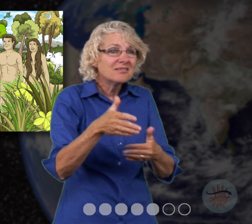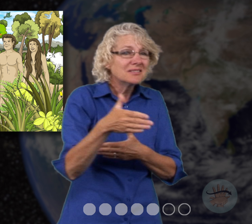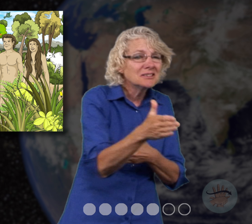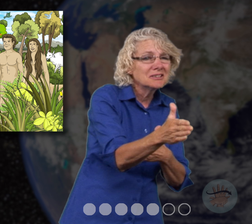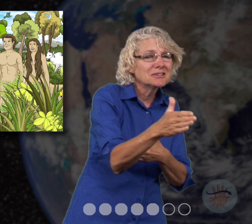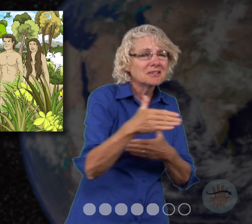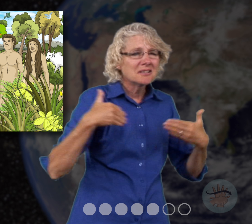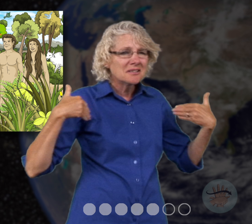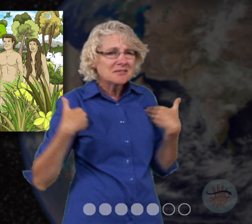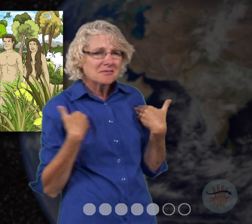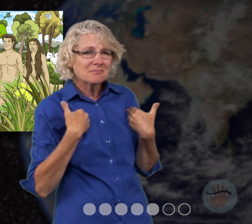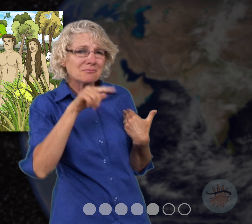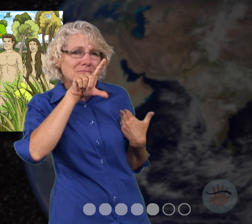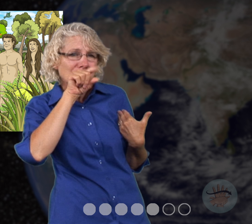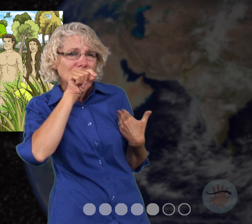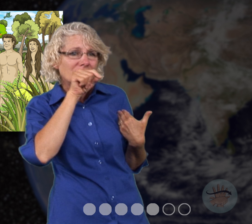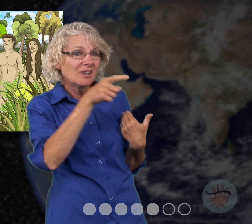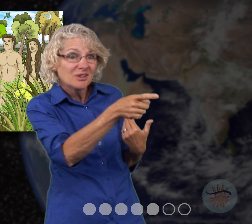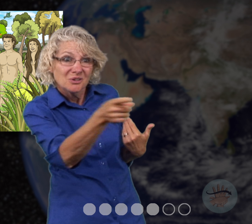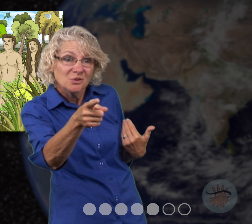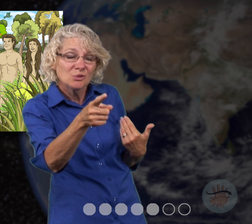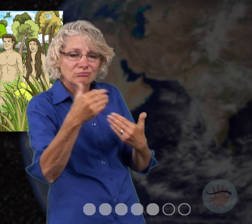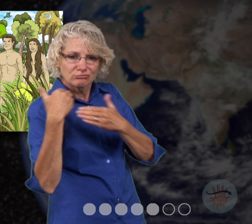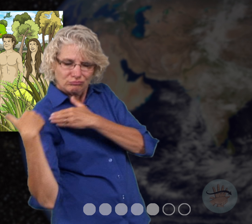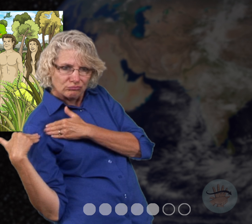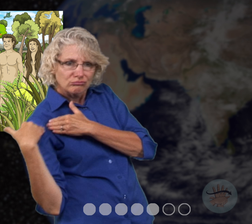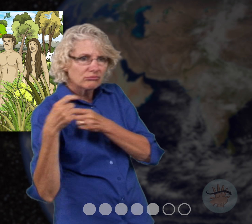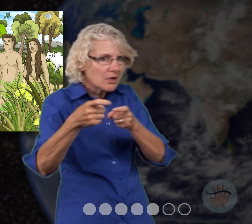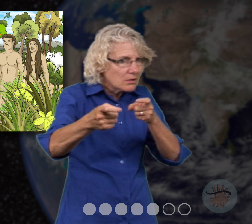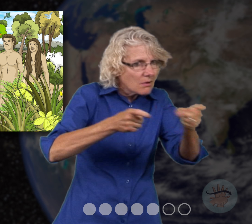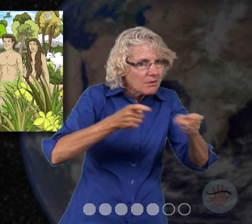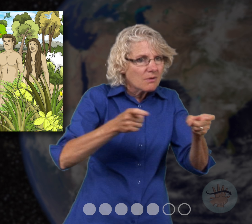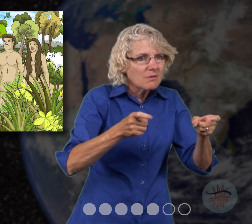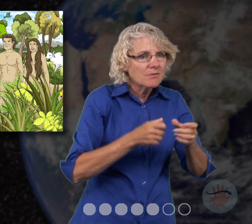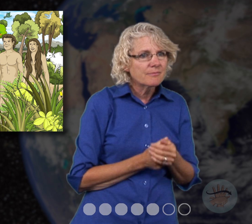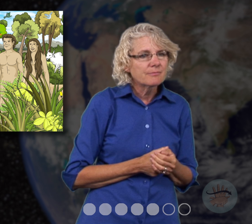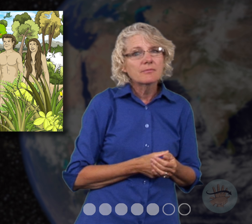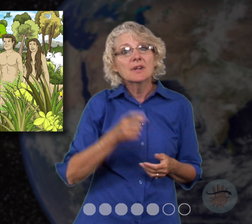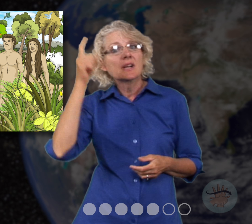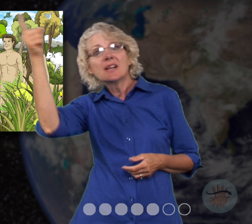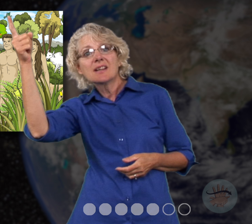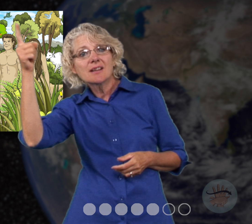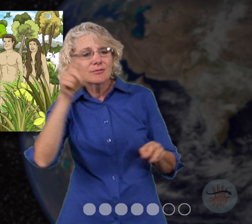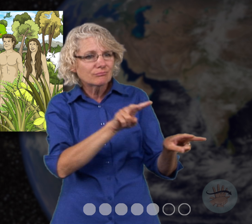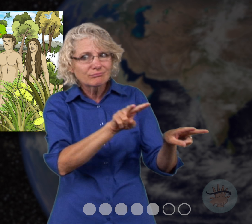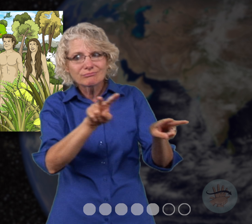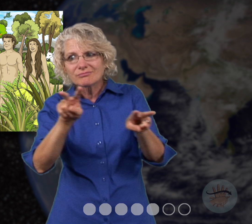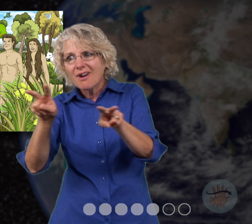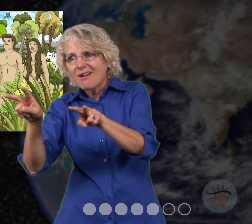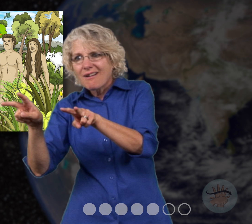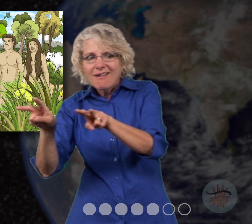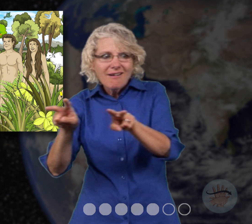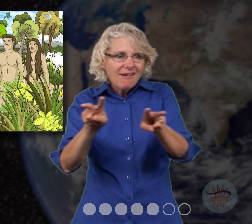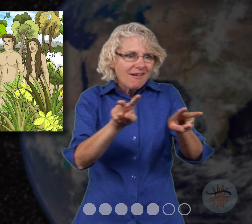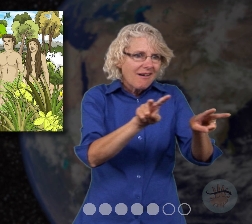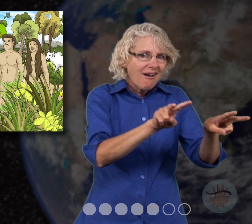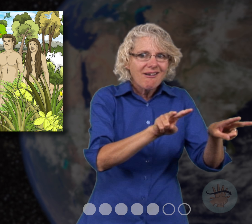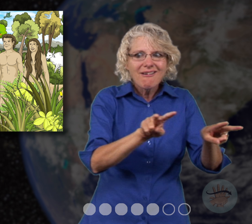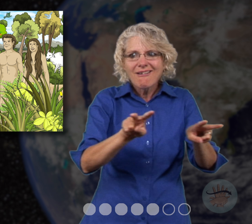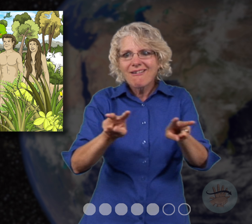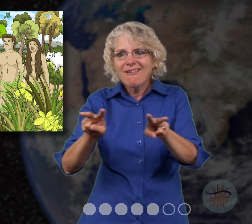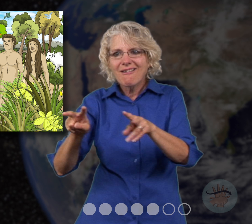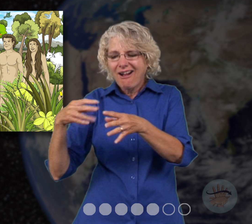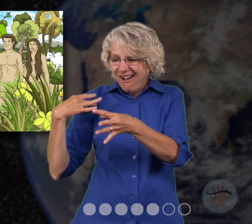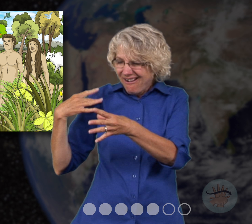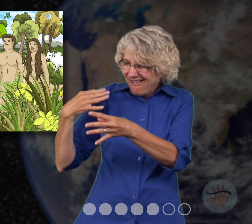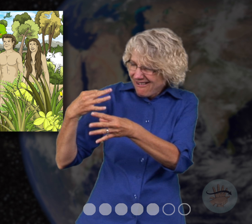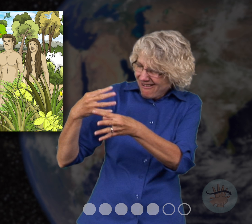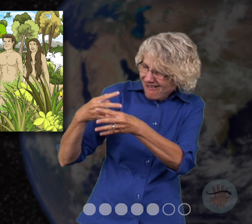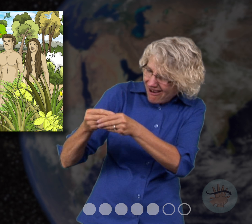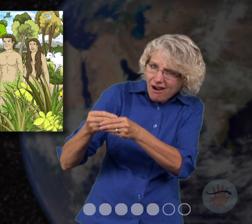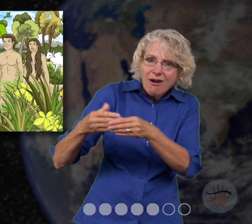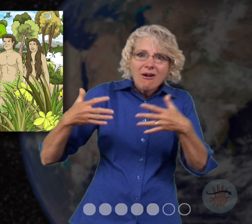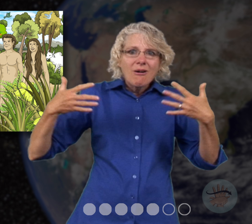They will be yours for food.